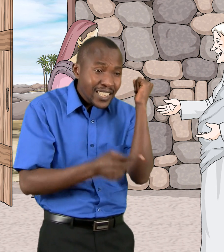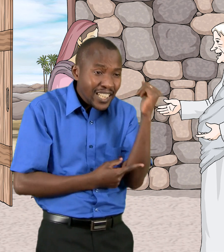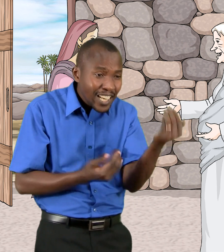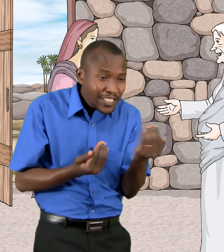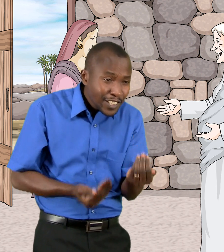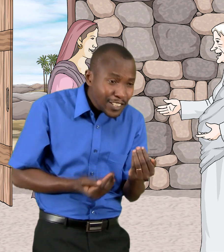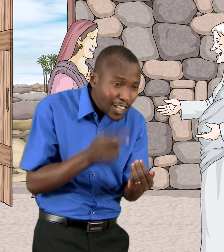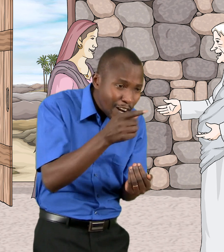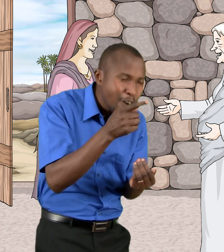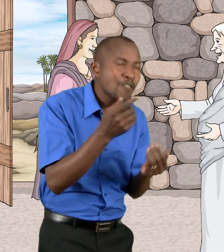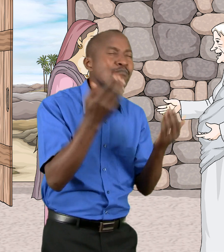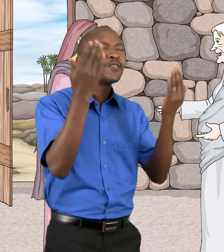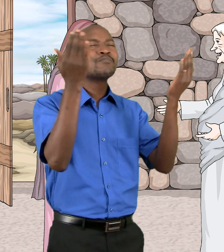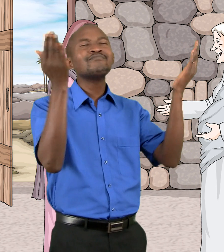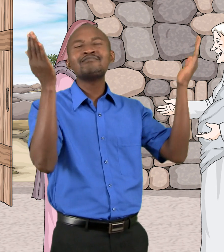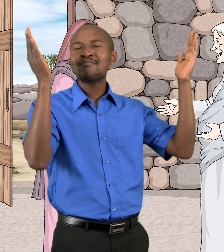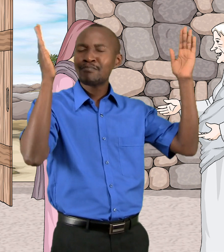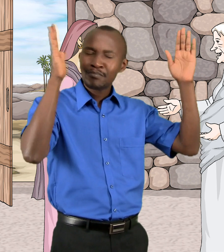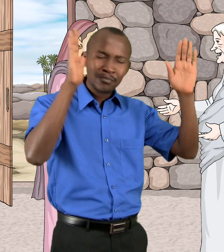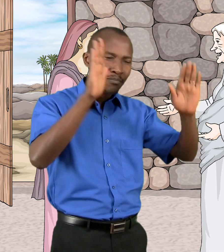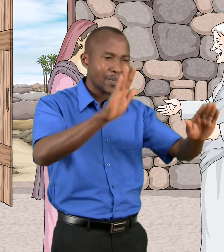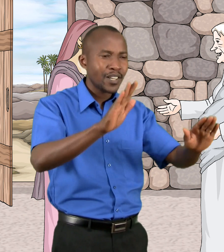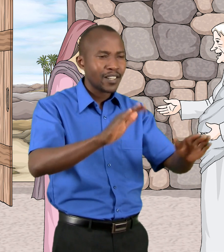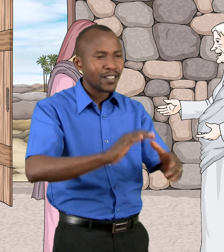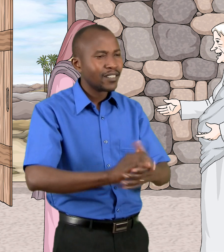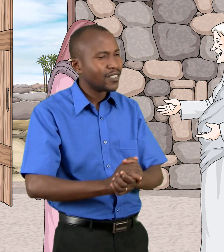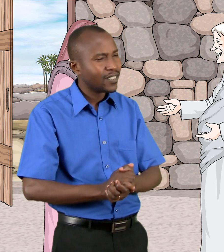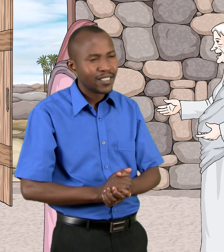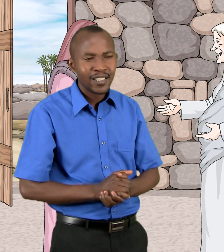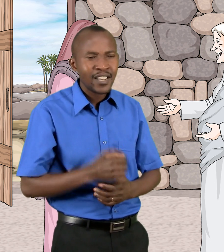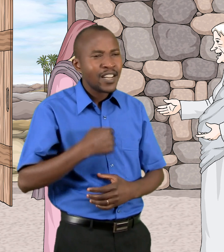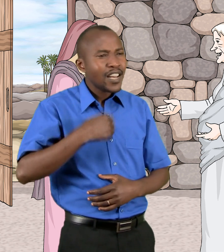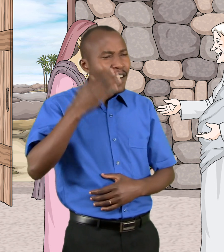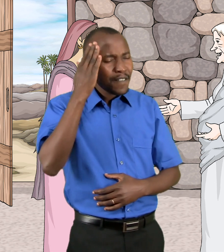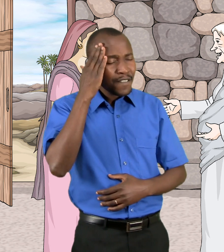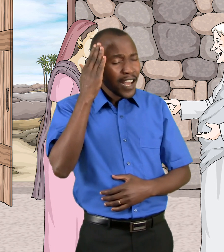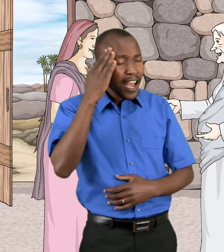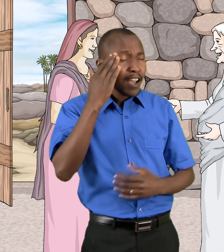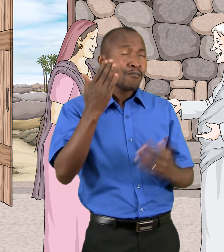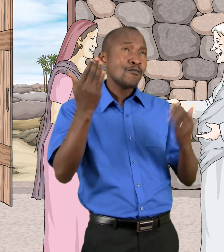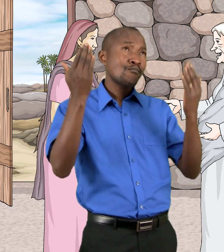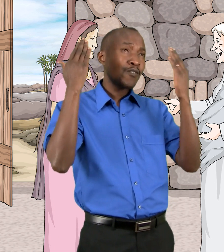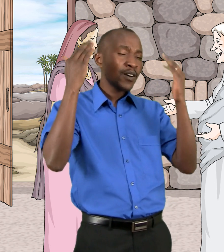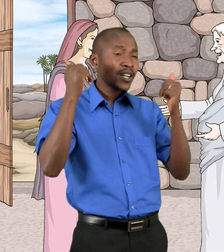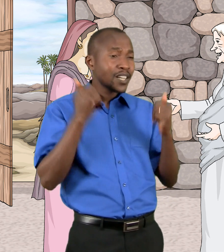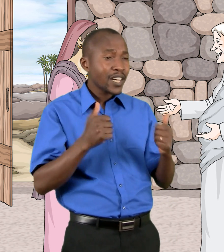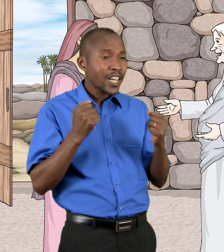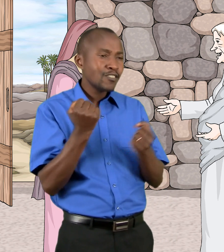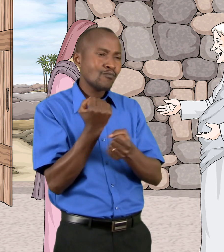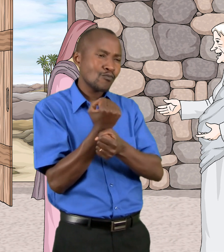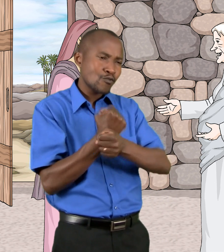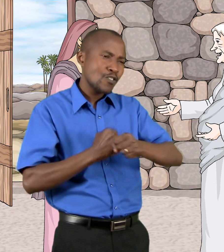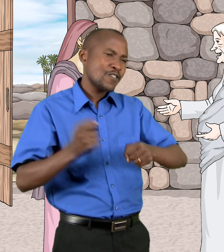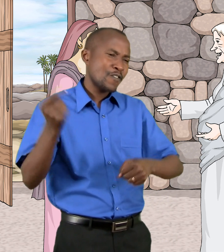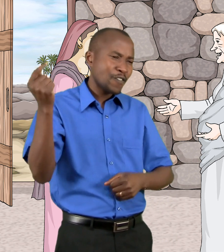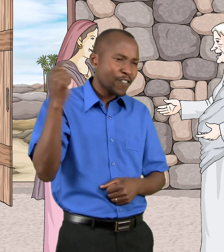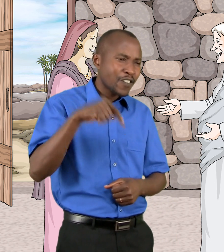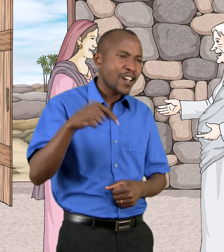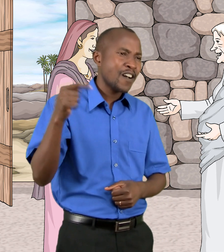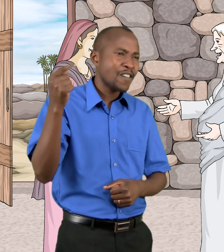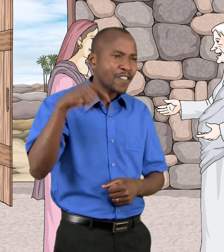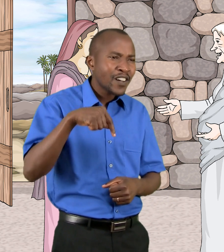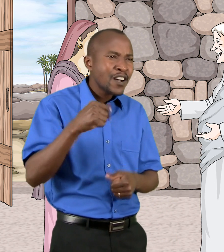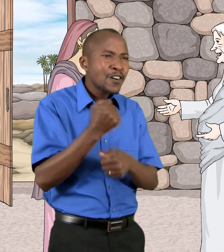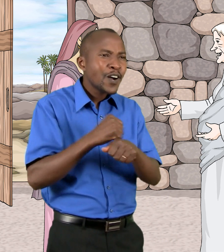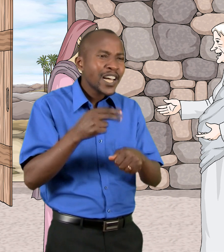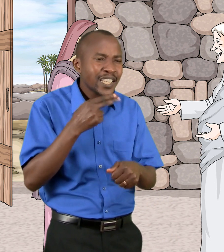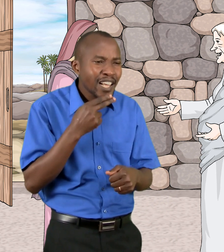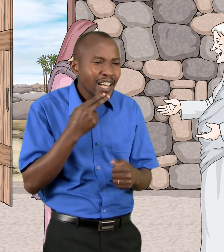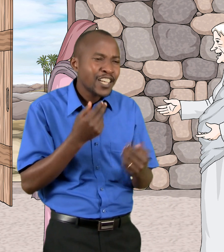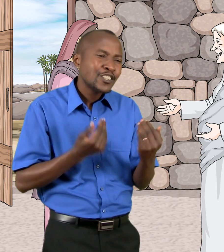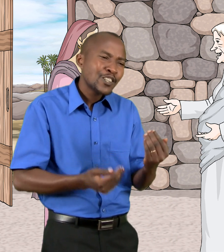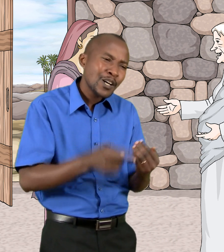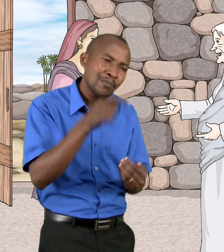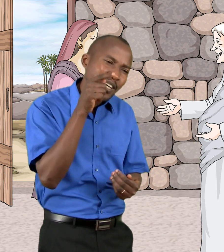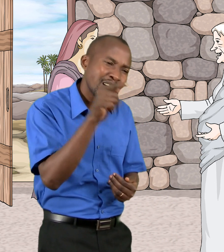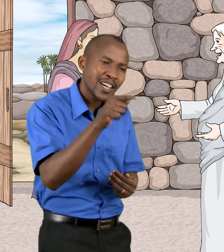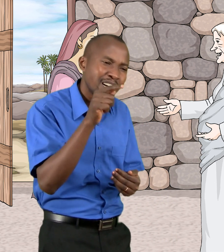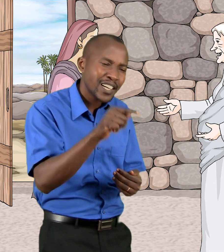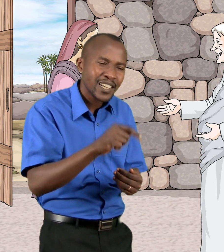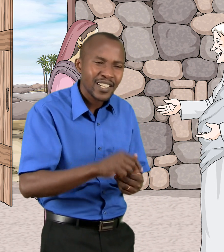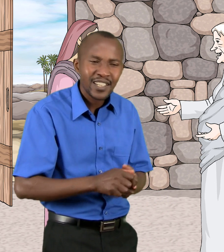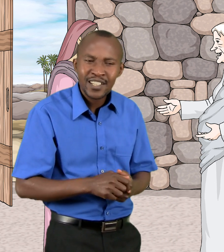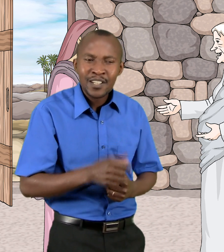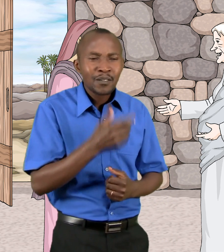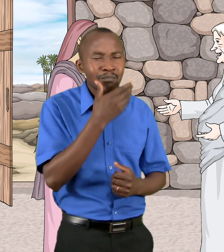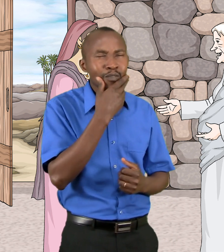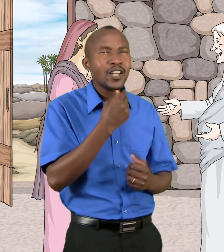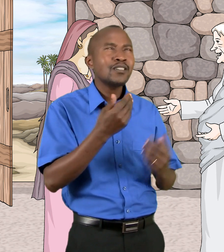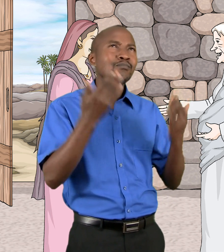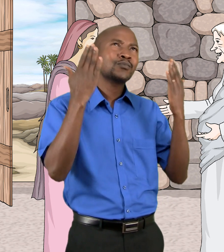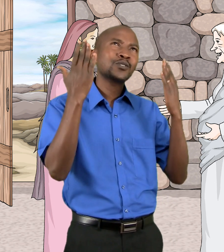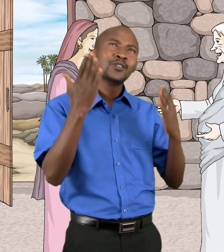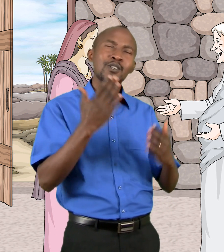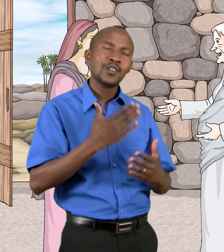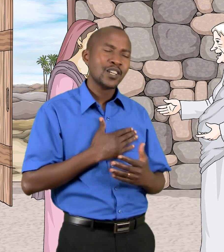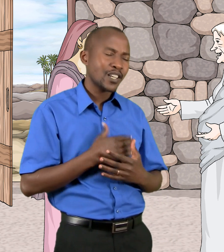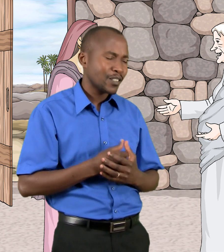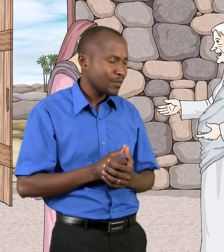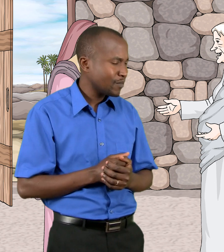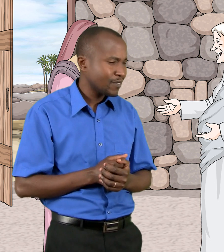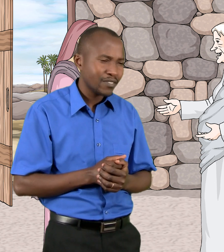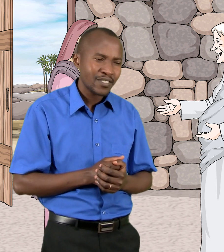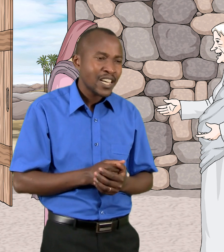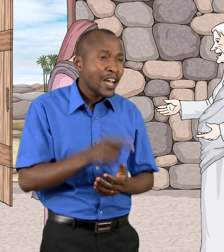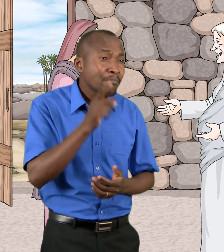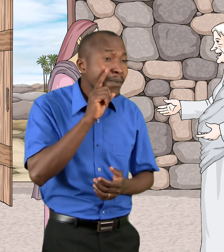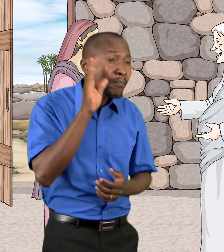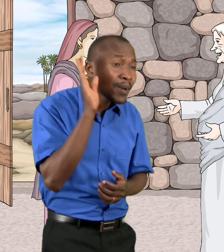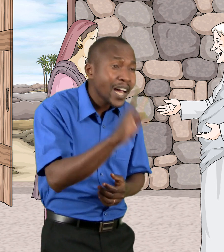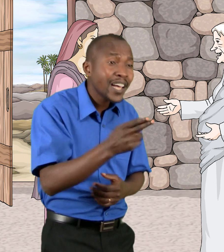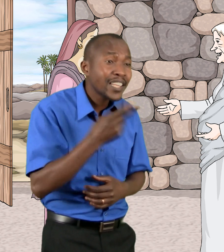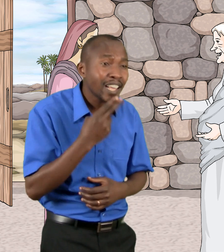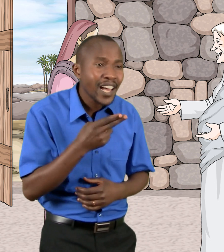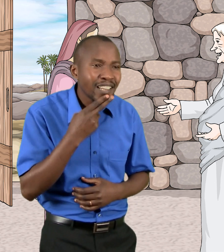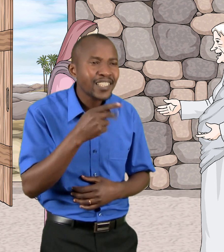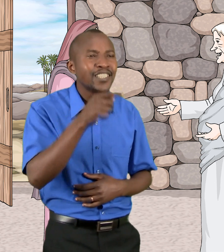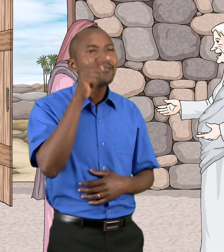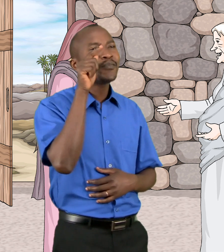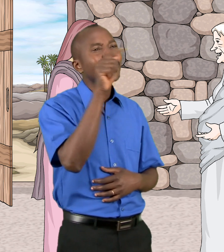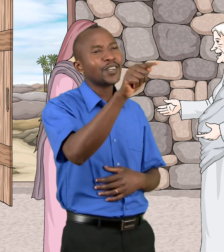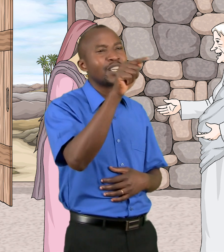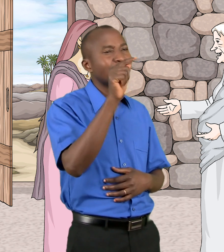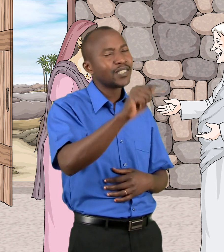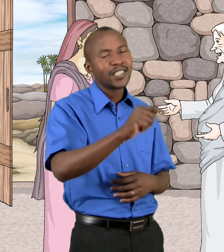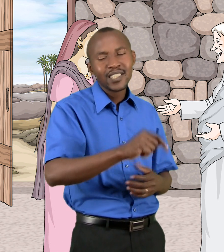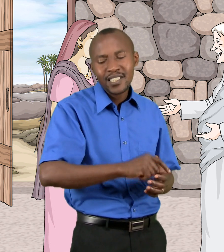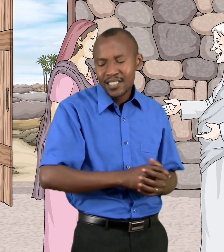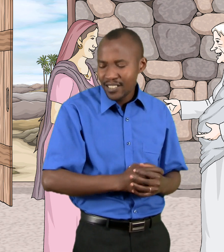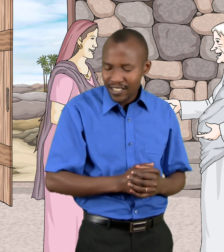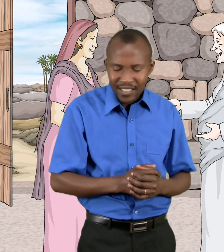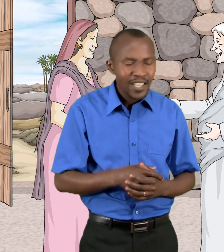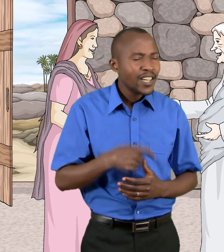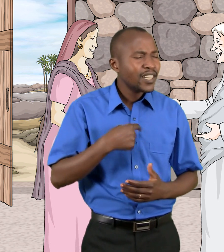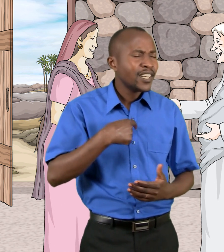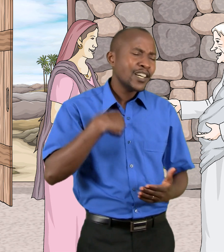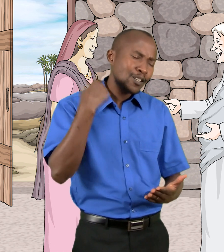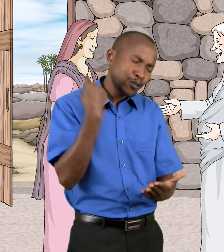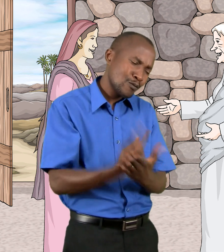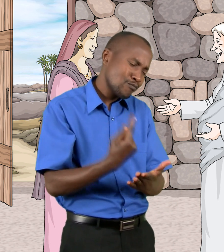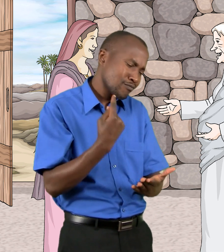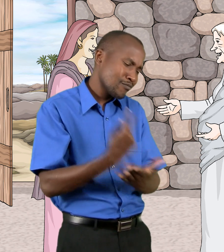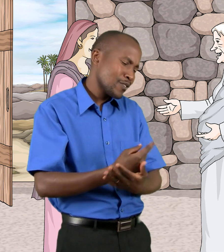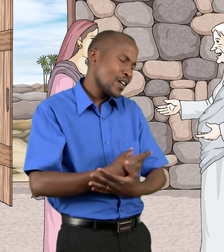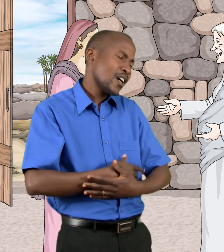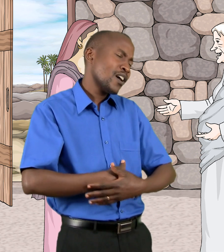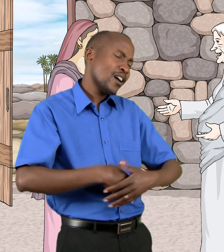And why am I so honored, that the mother of my Lord should come to me?